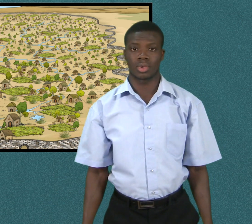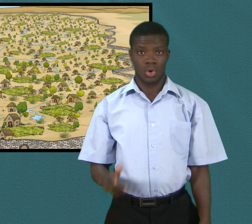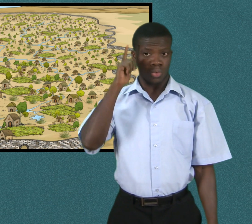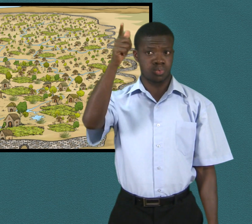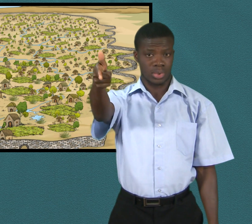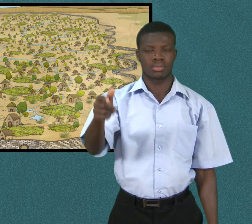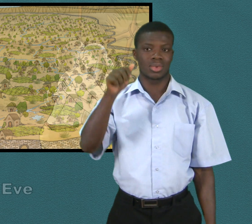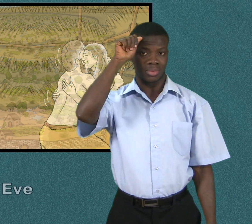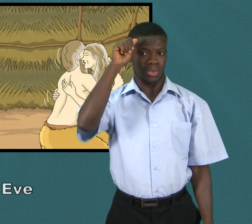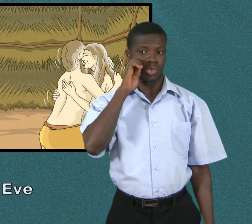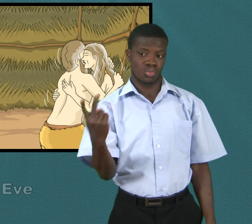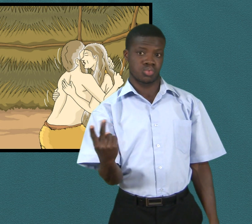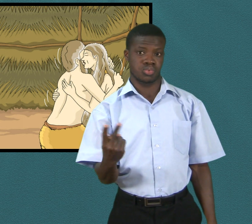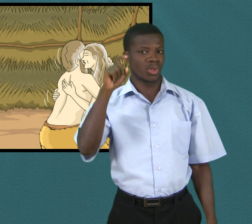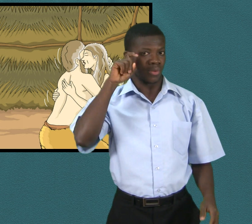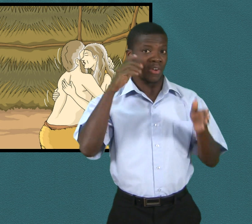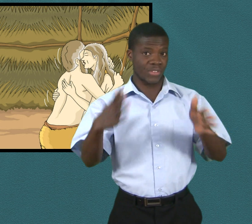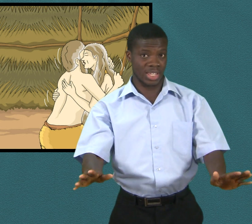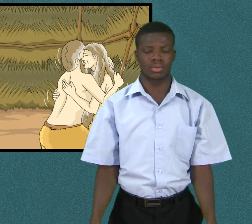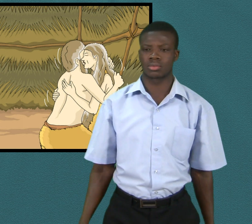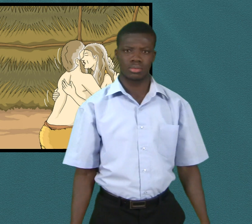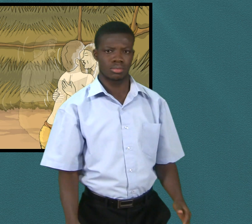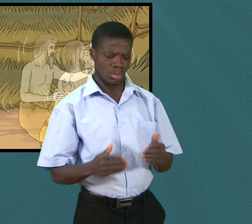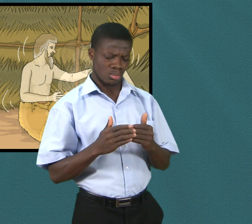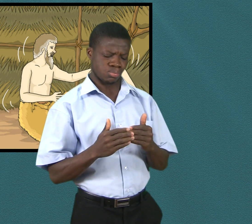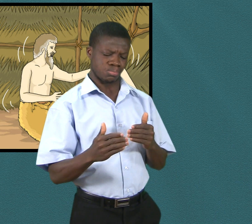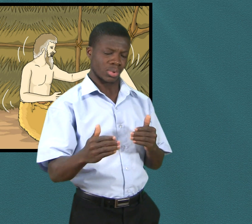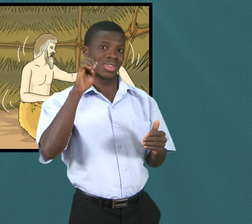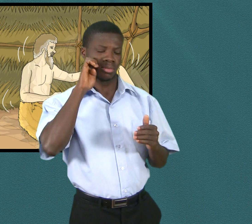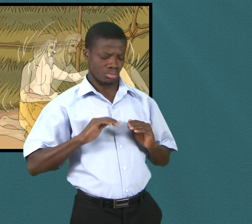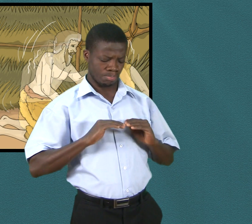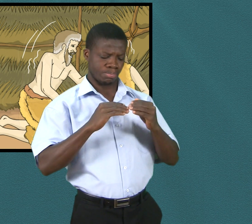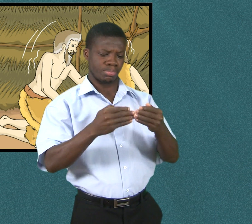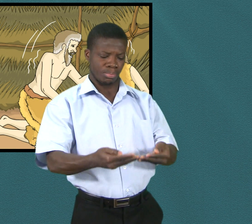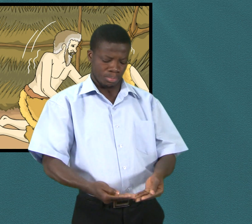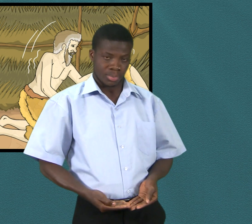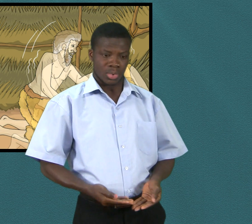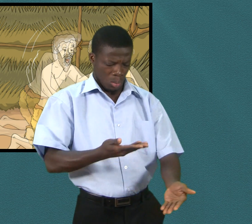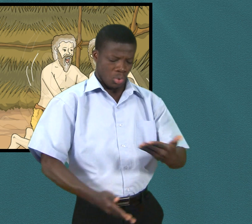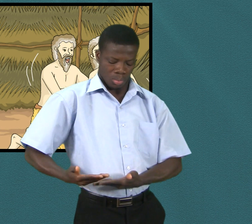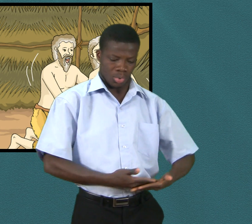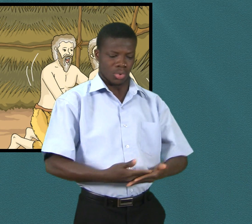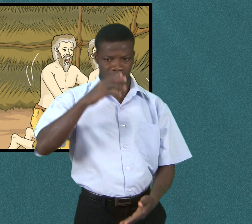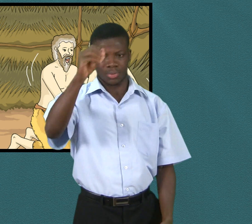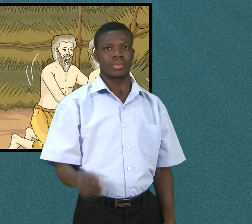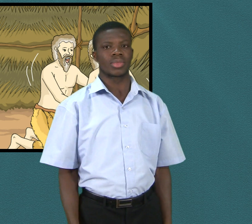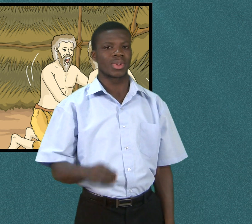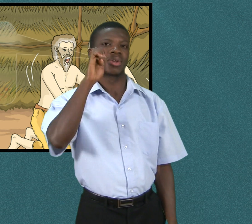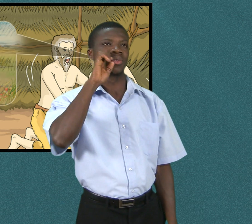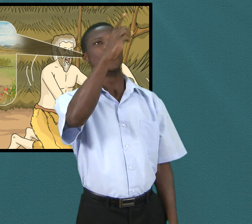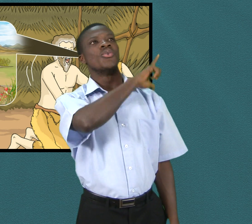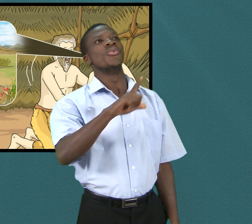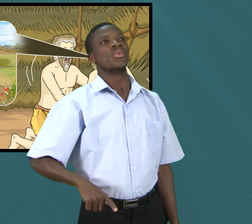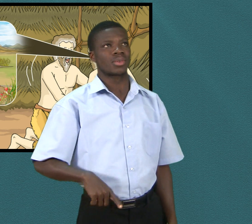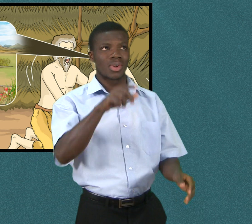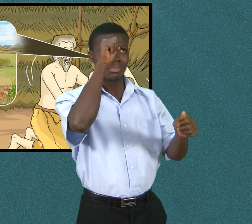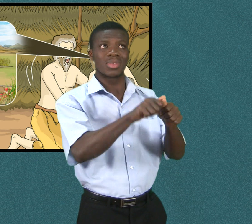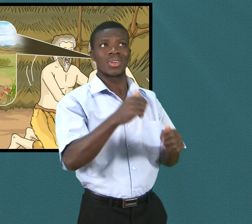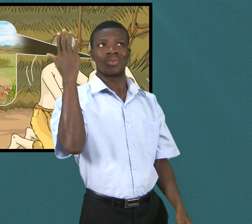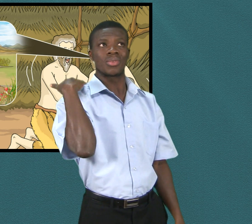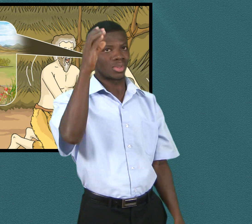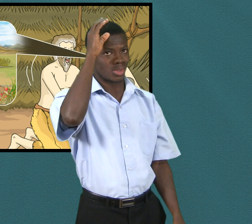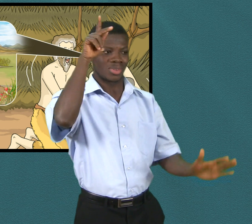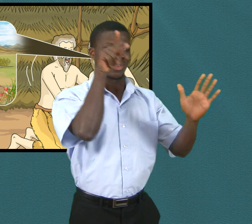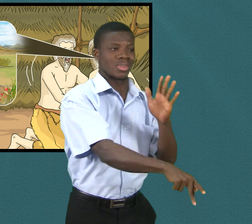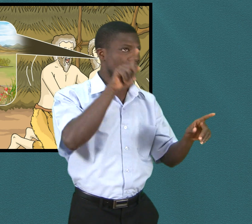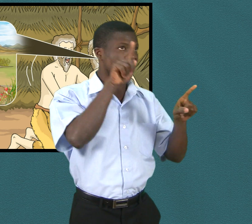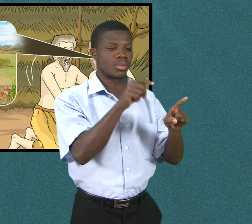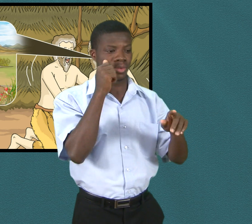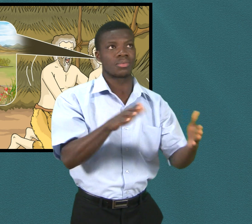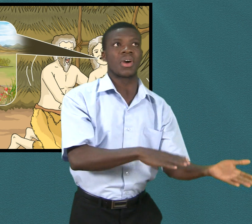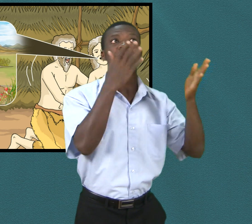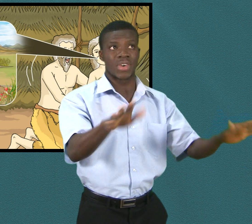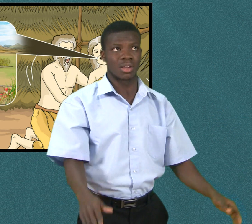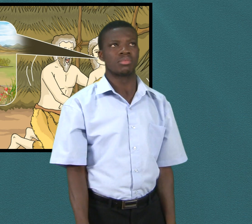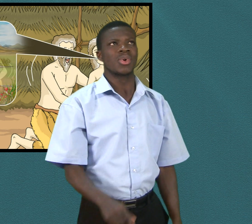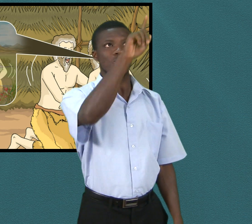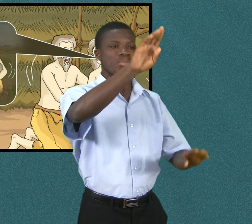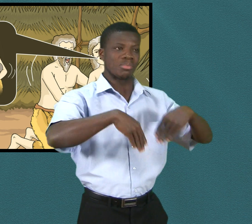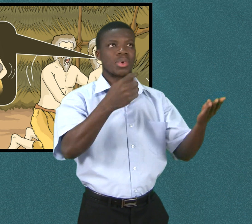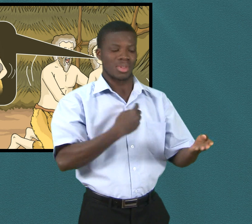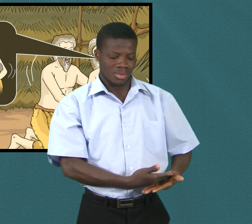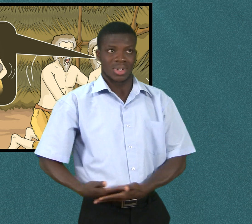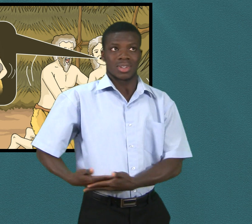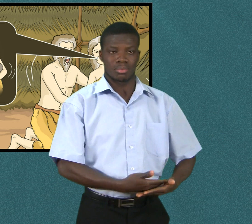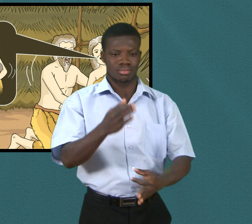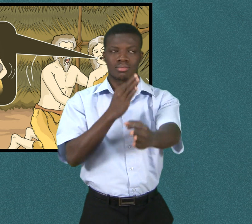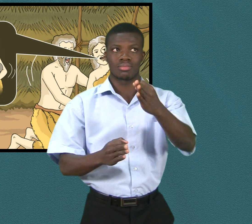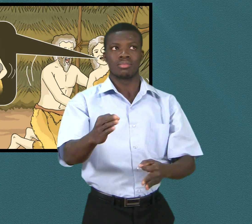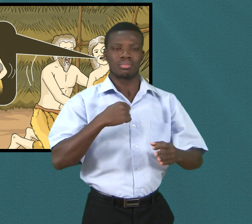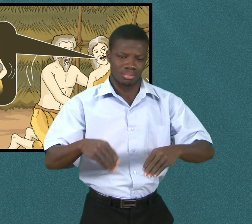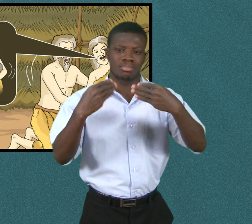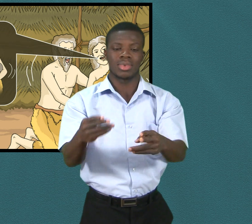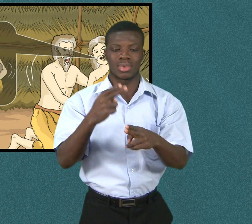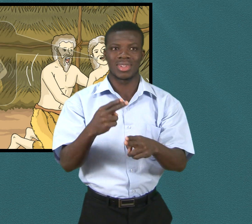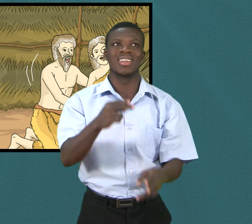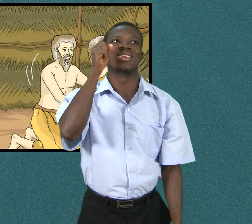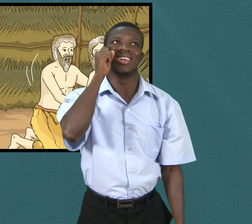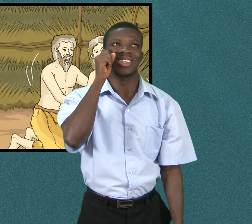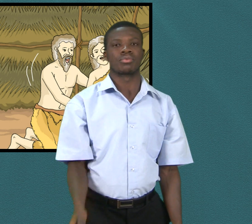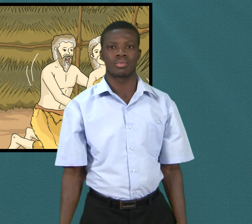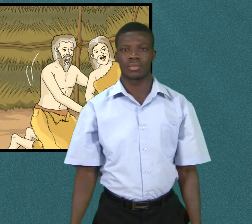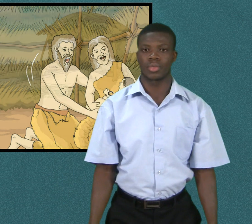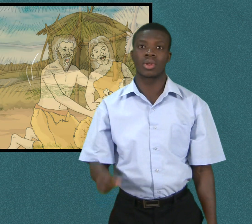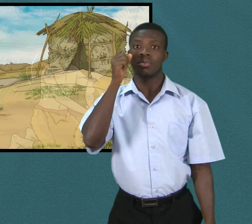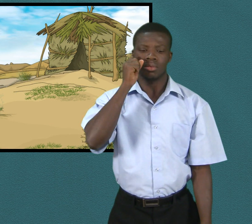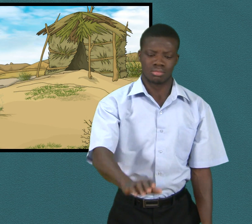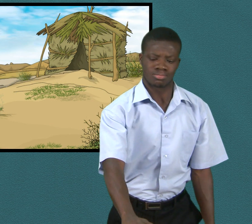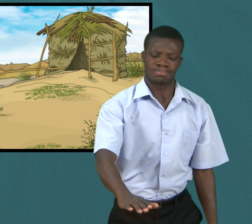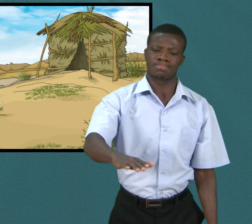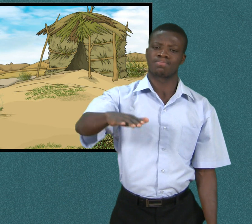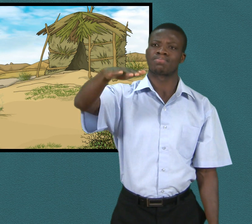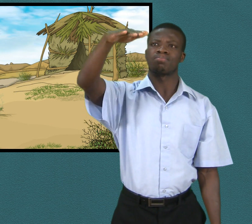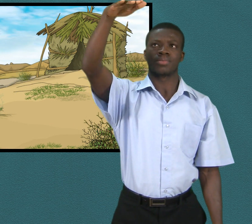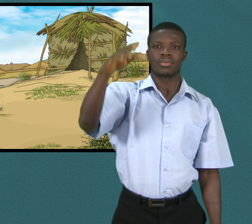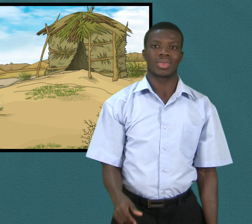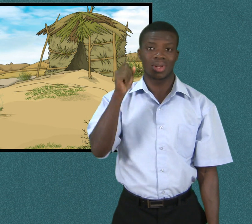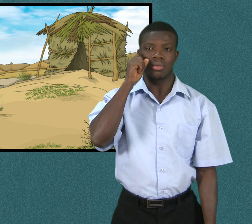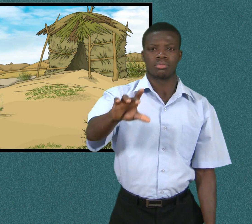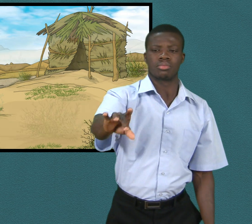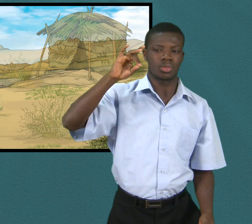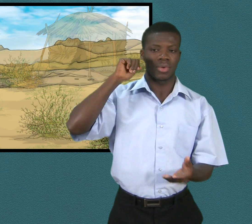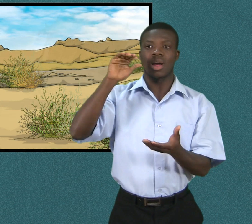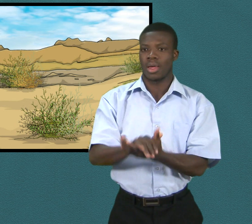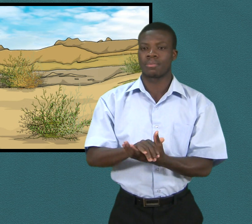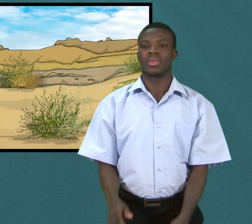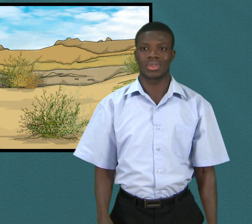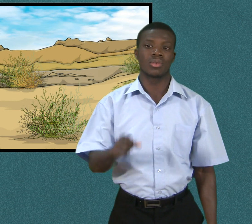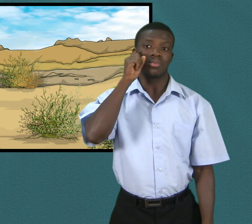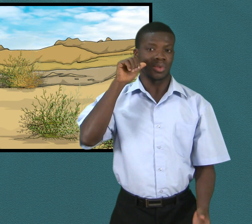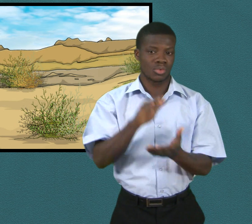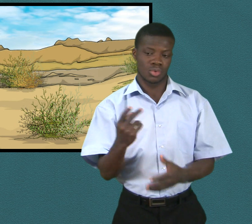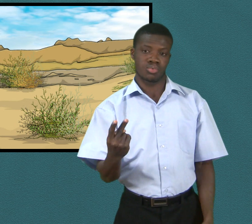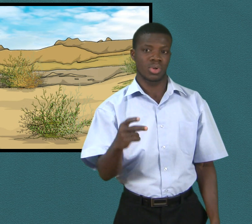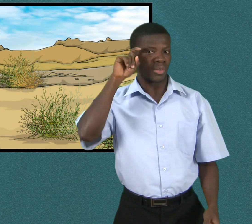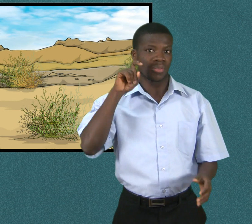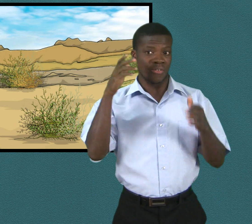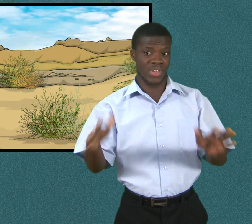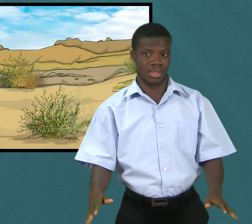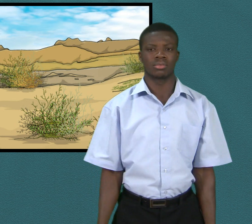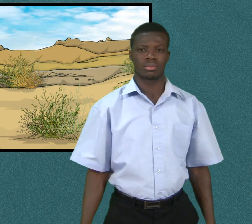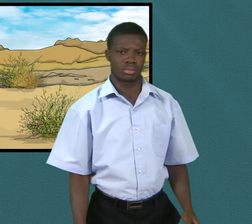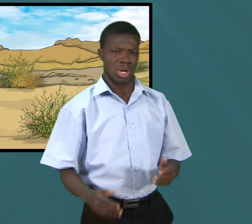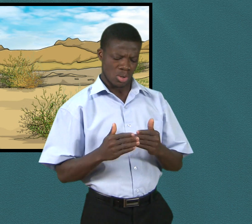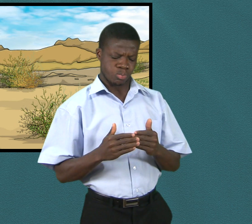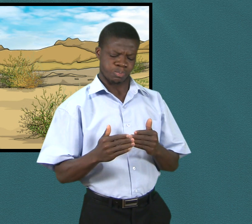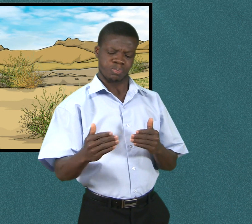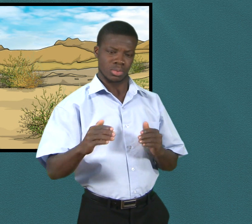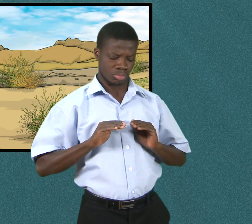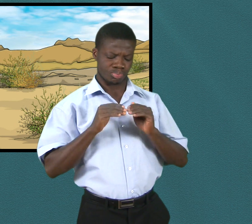And Adam again had relations with his wife, and she gave birth to a son and named him Seth, saying, “God has granted me another seed in place of Abel, since Cain killed him.”